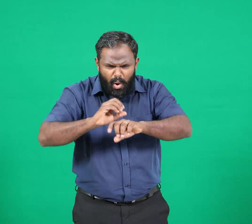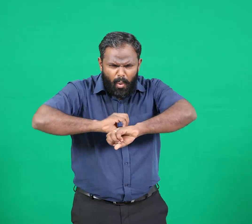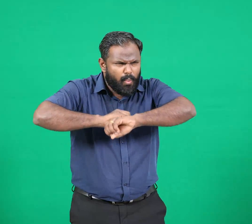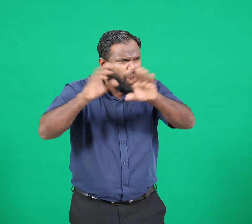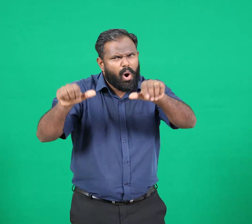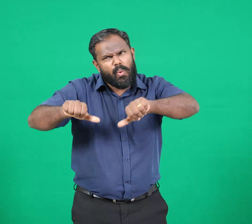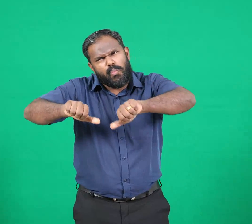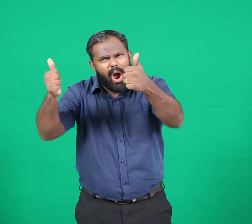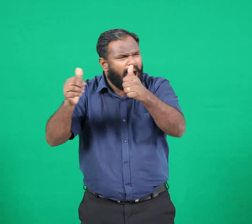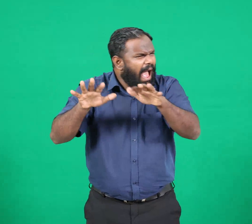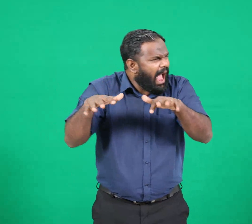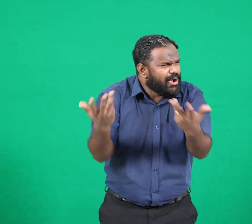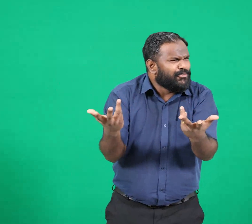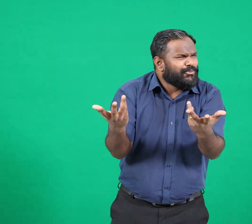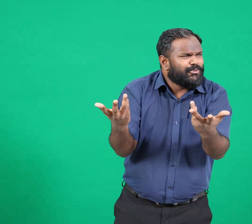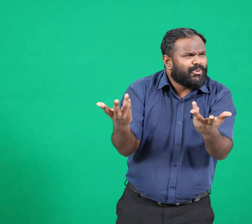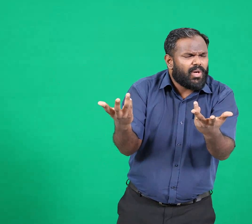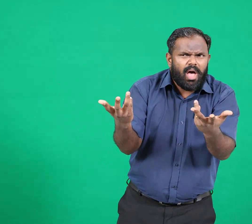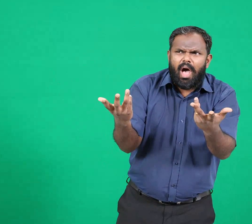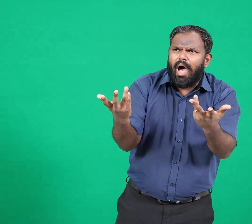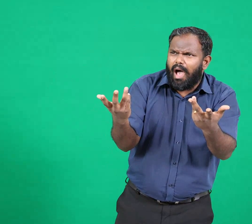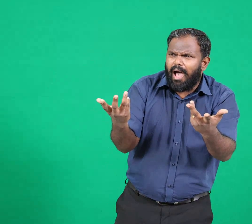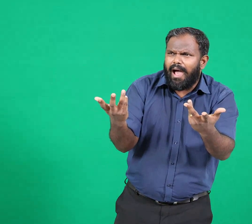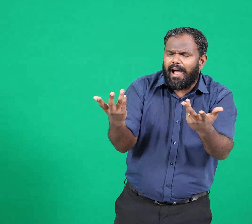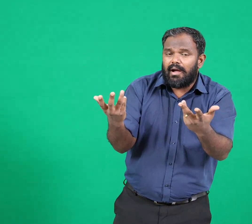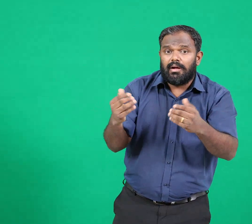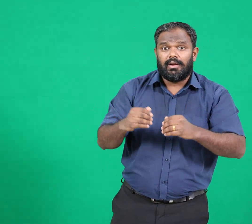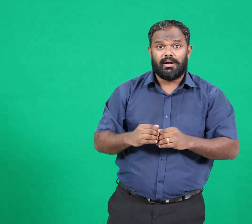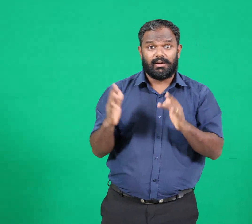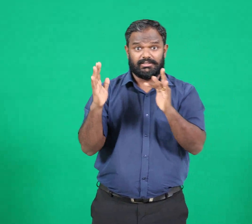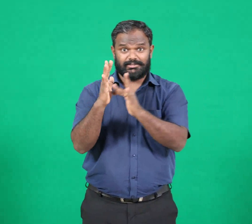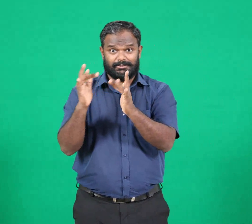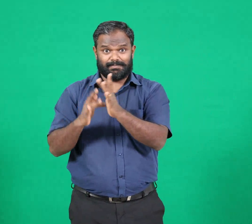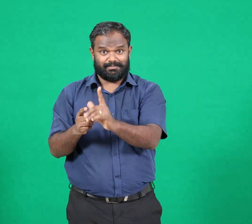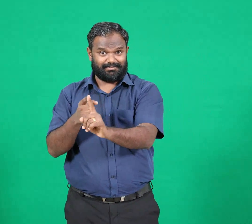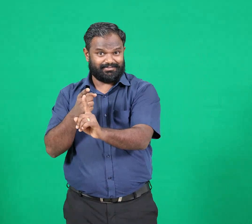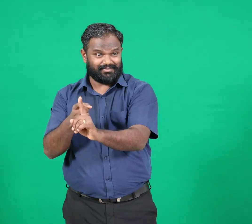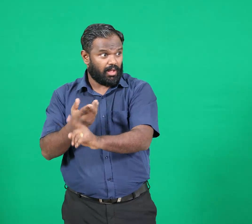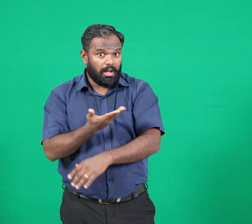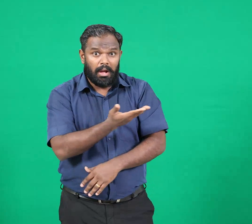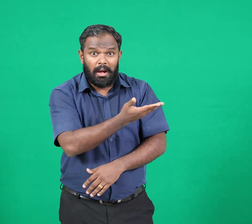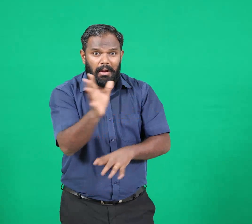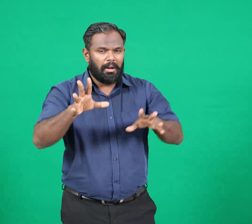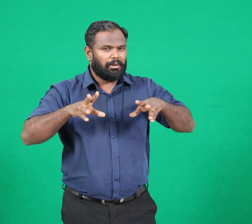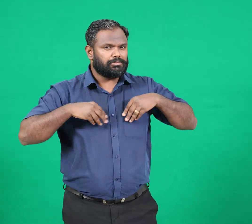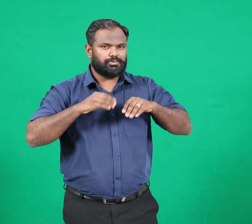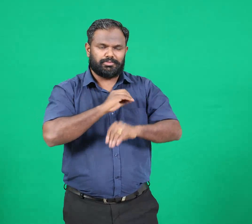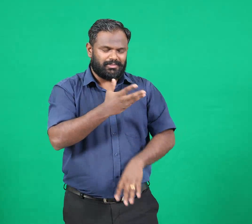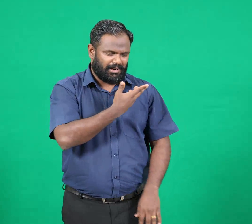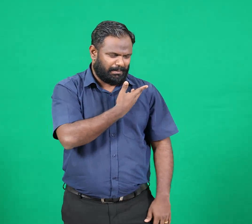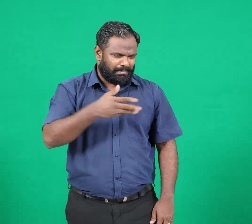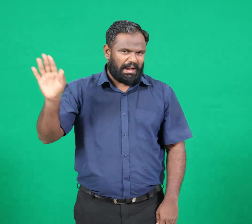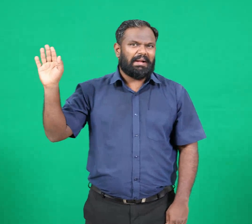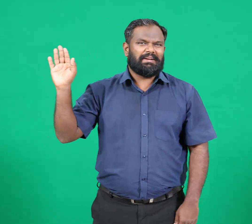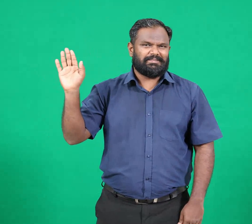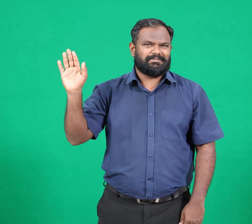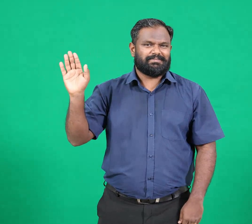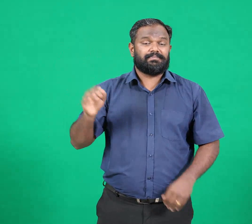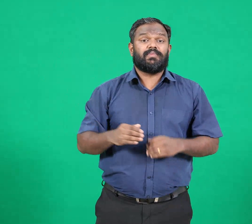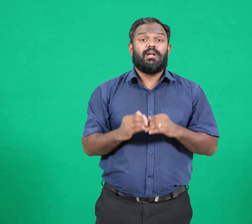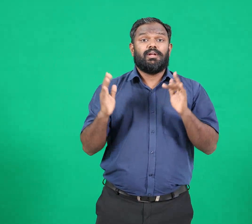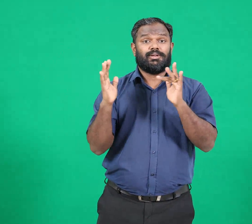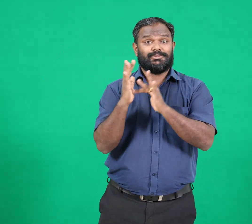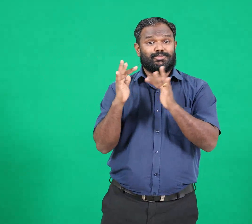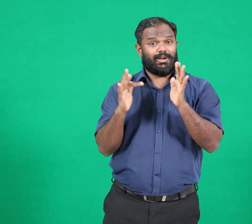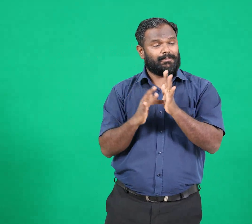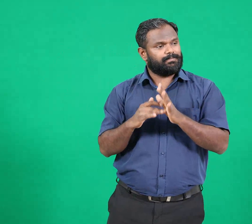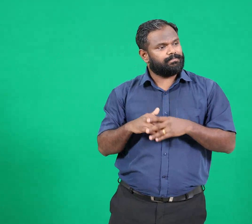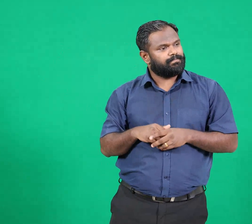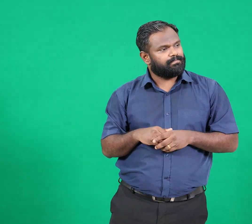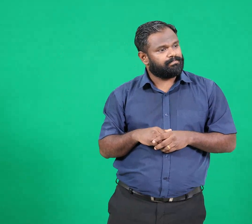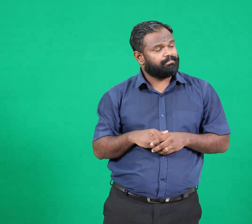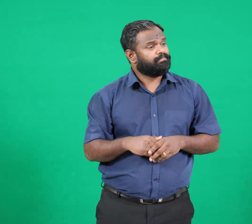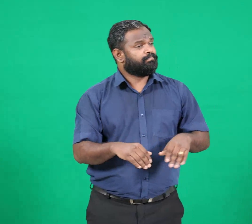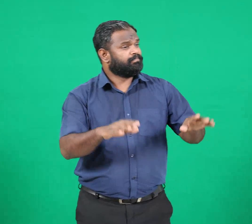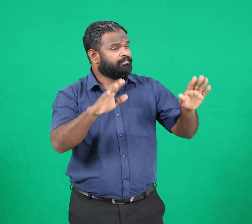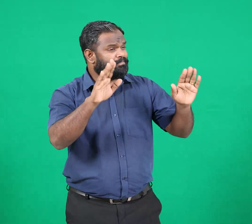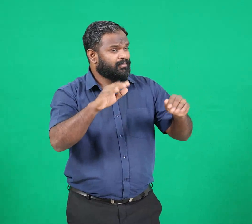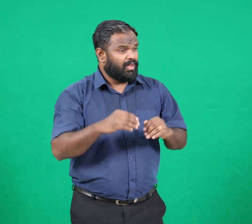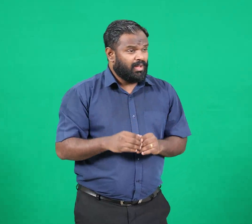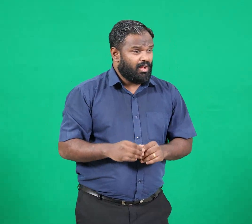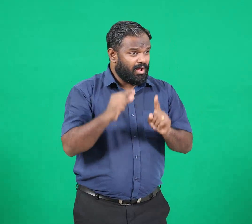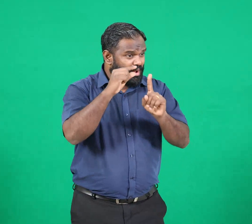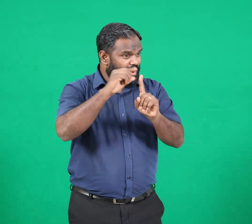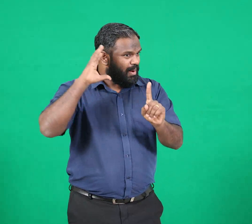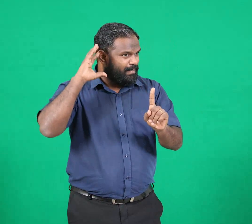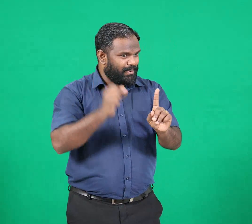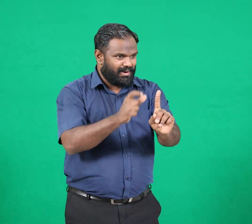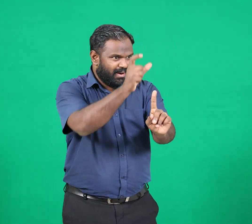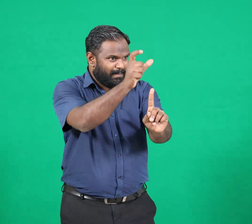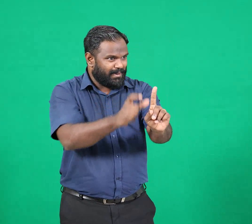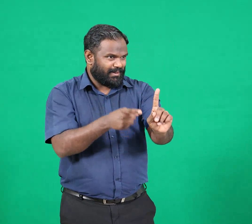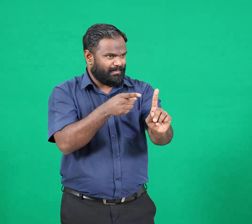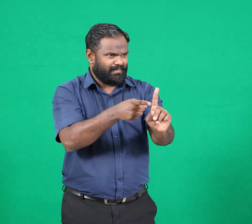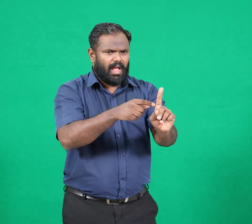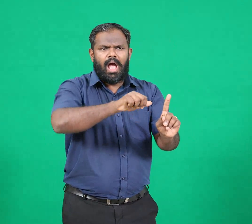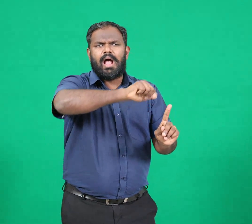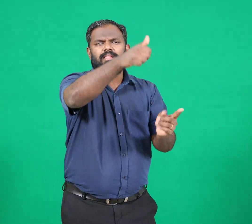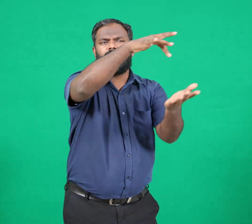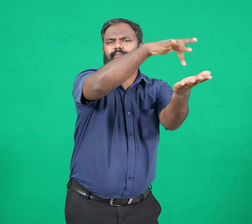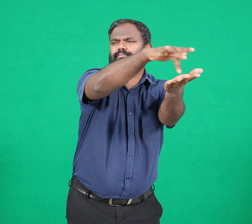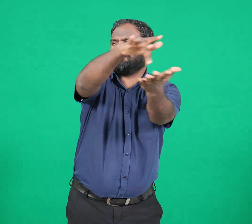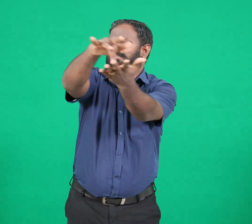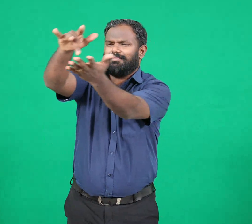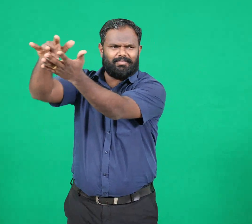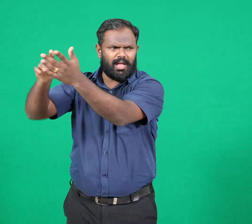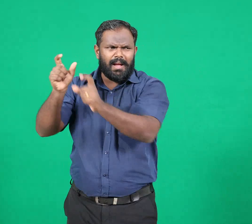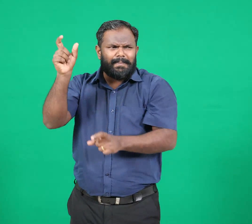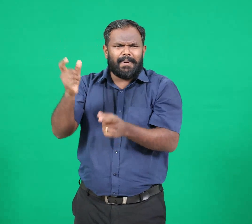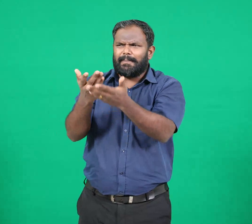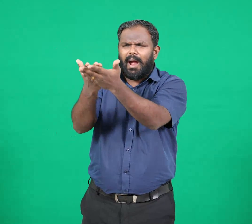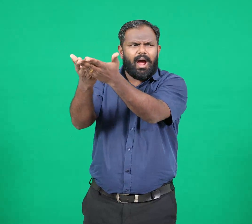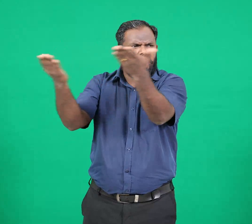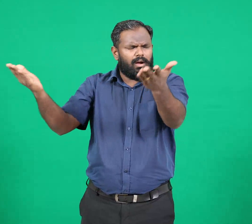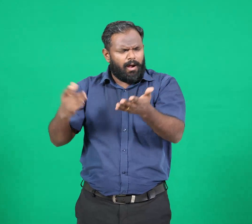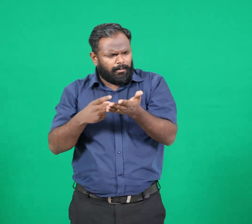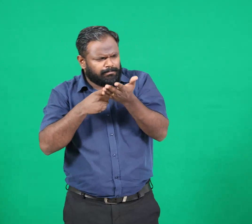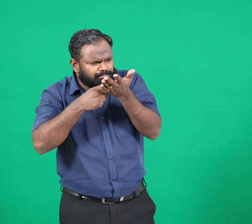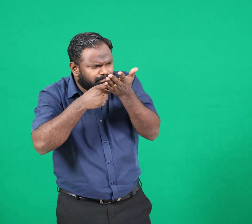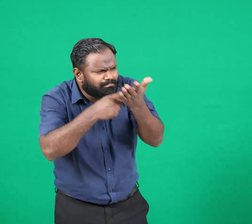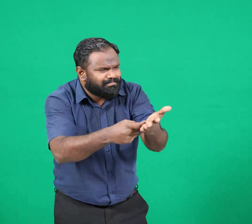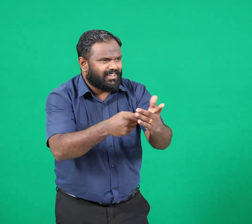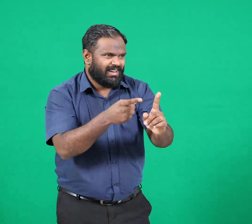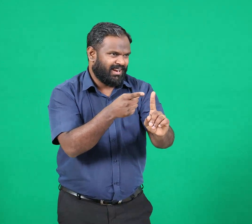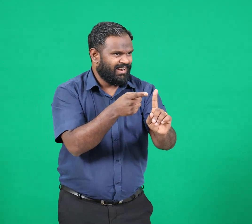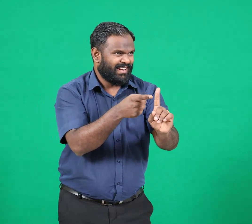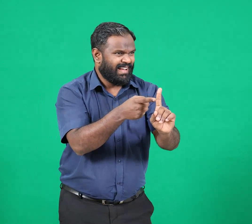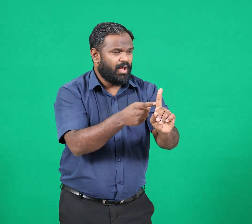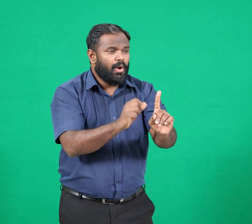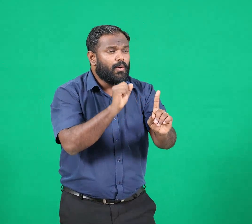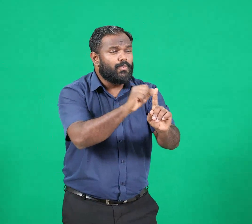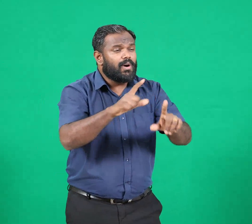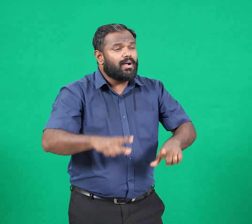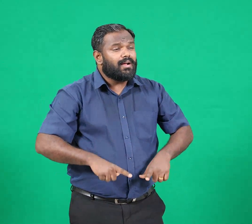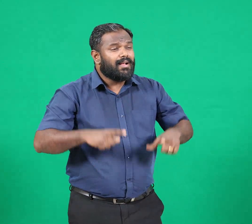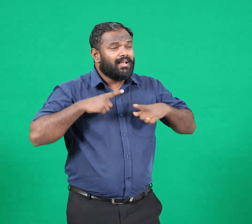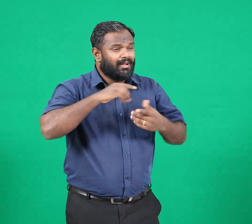Where then did this man get all these things?" And they took offense at Him.